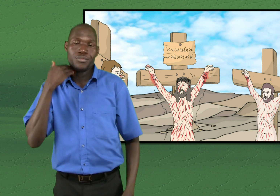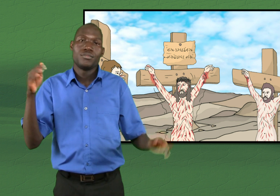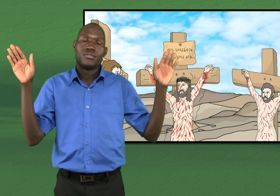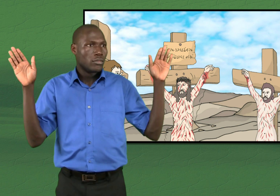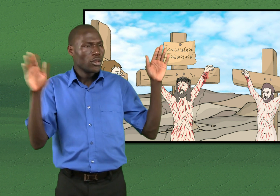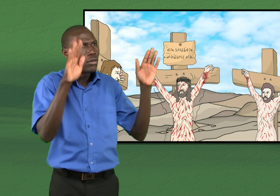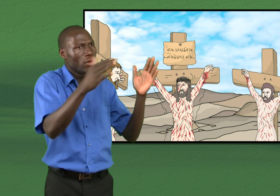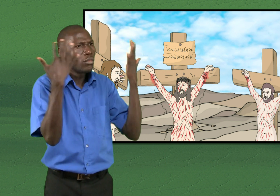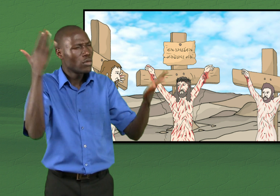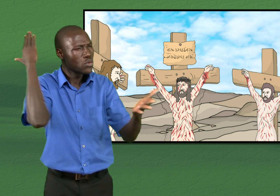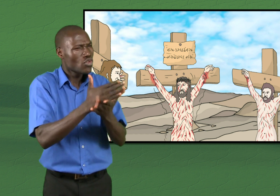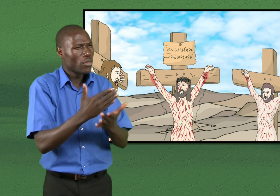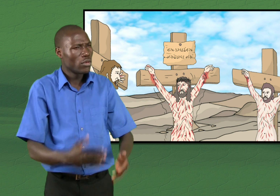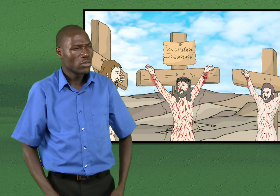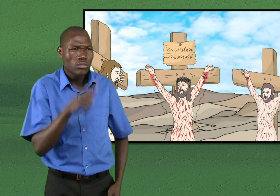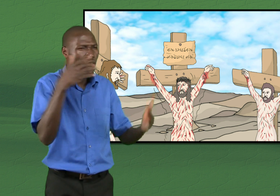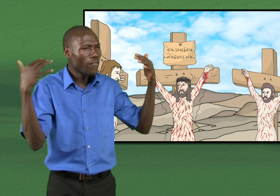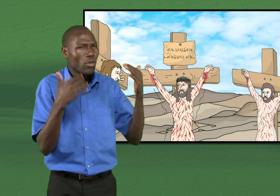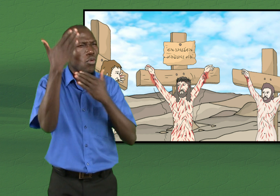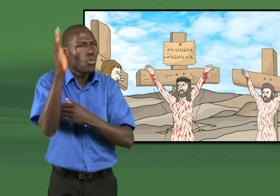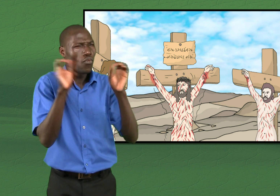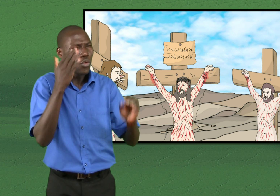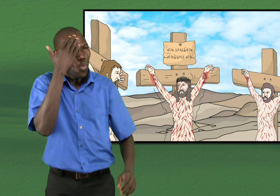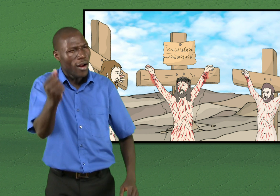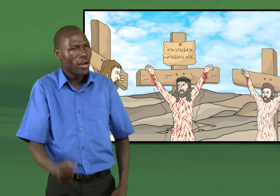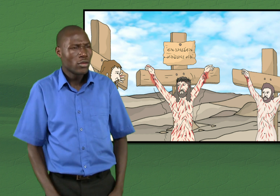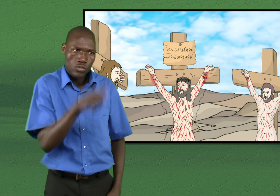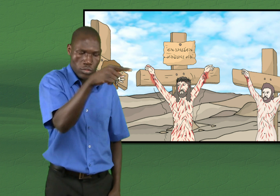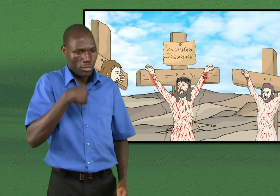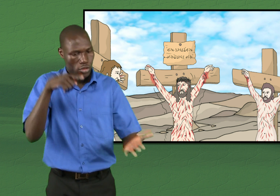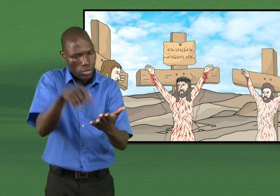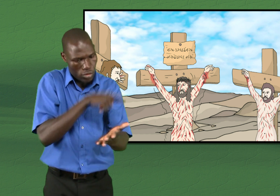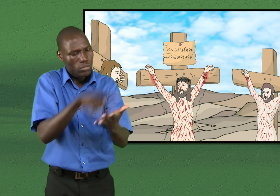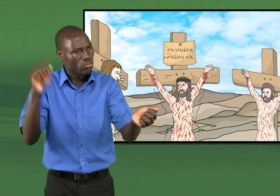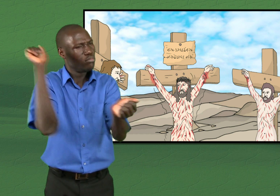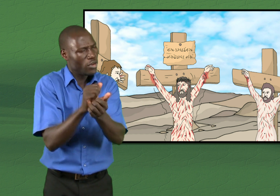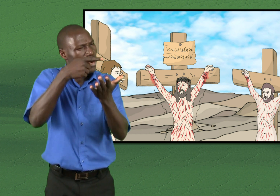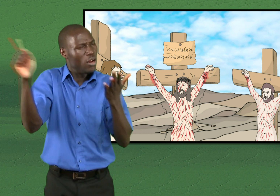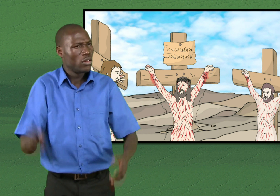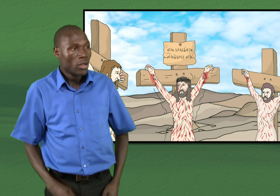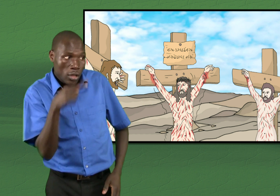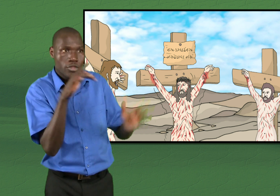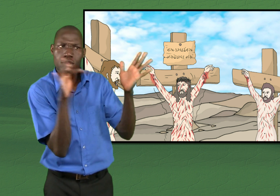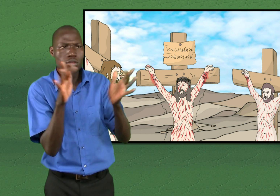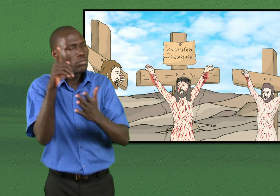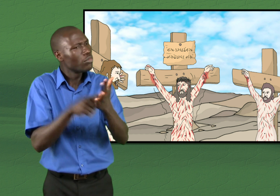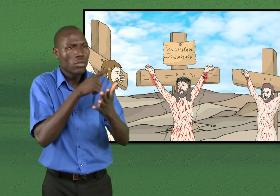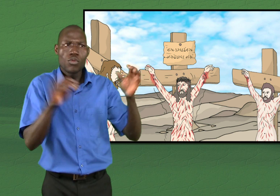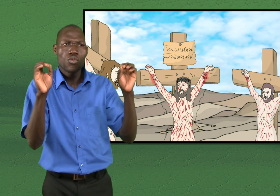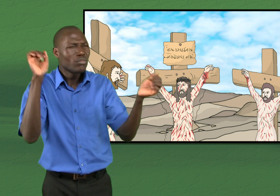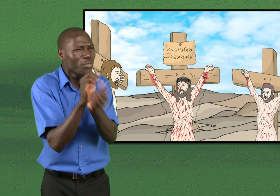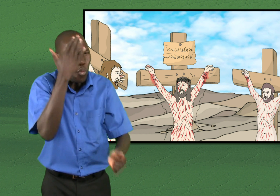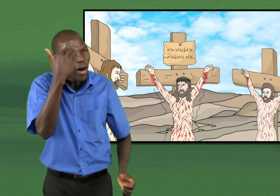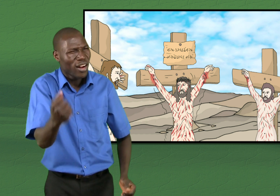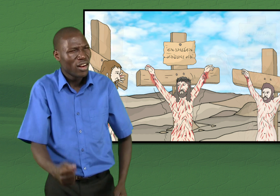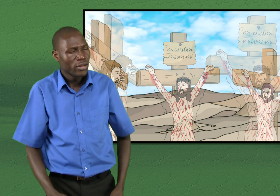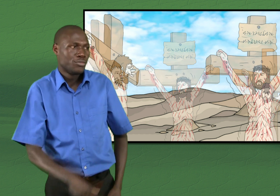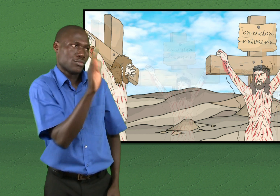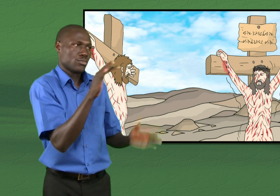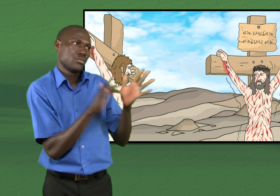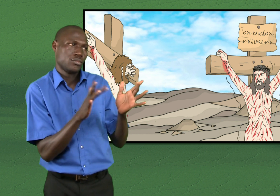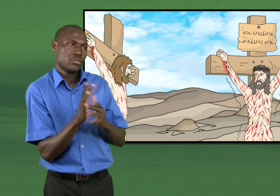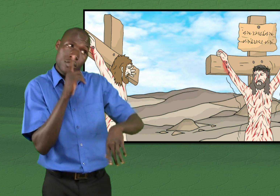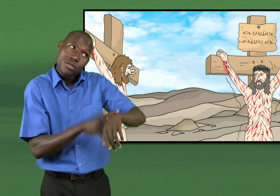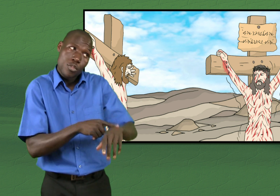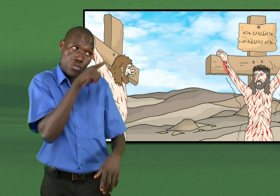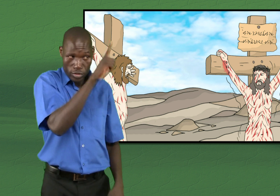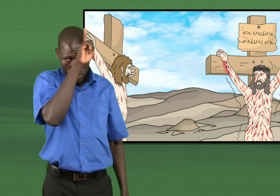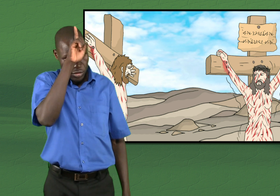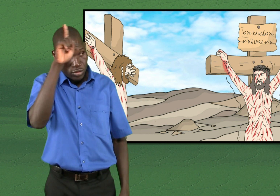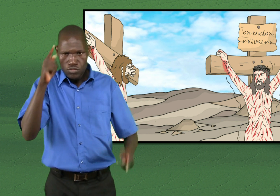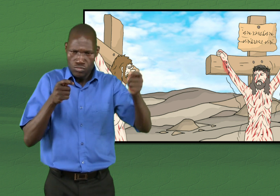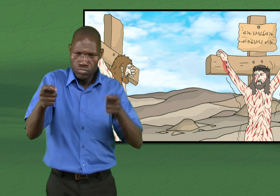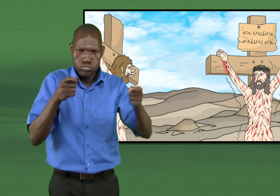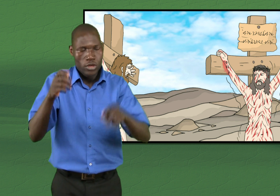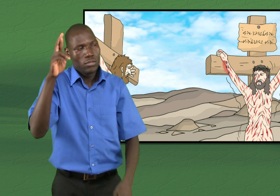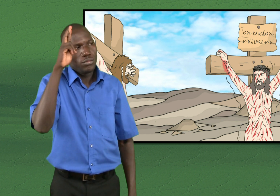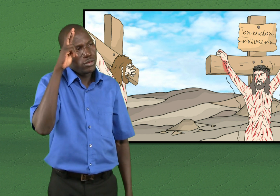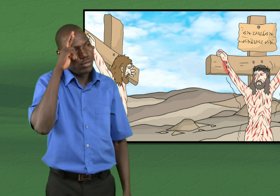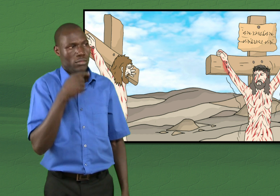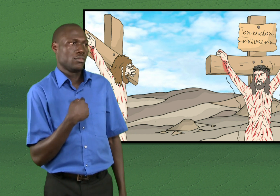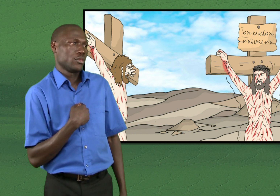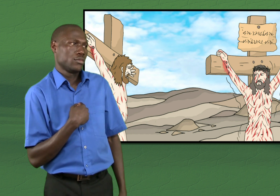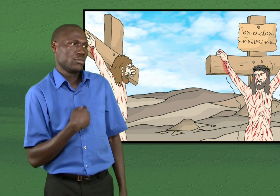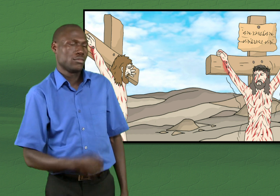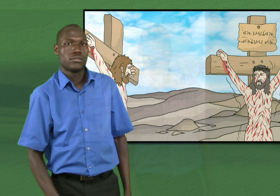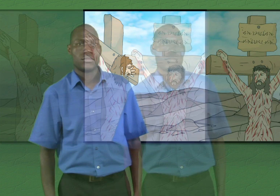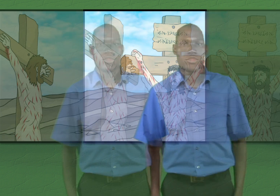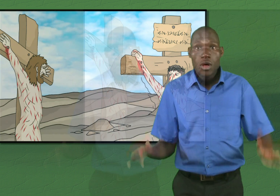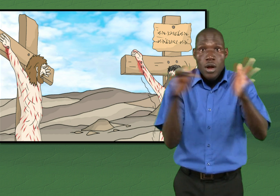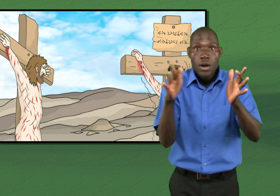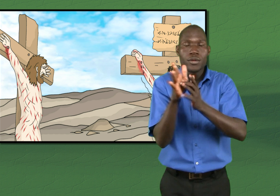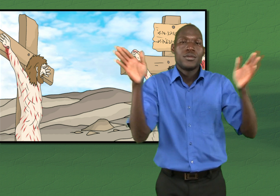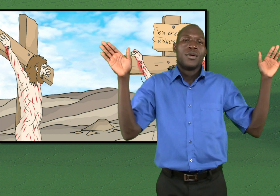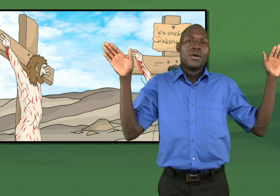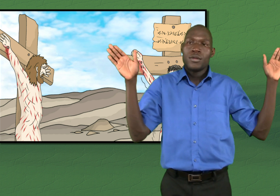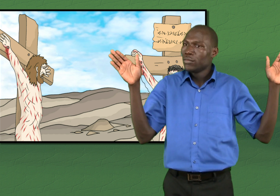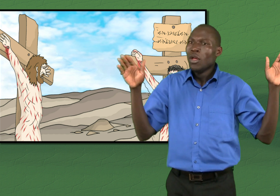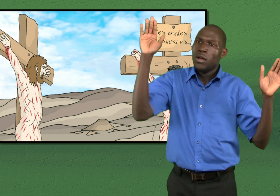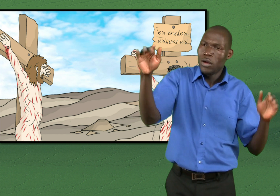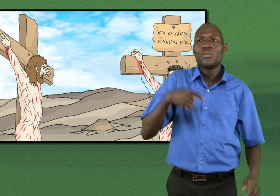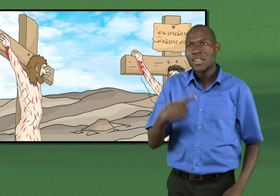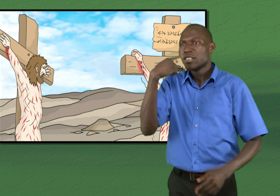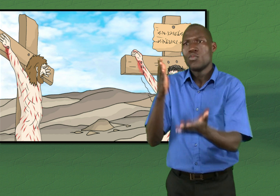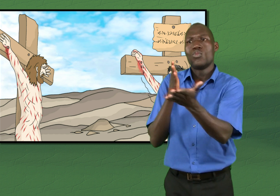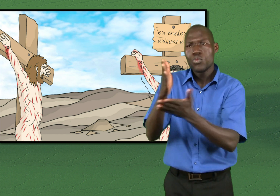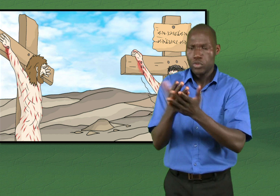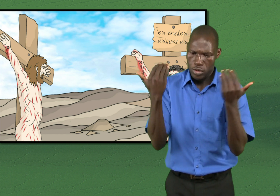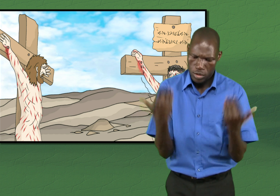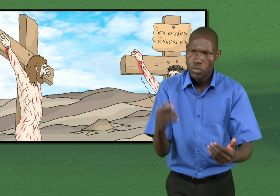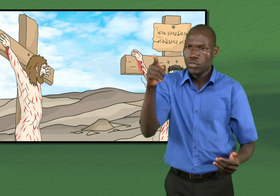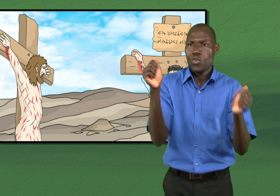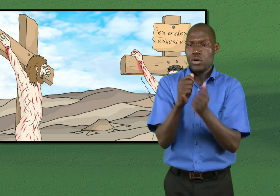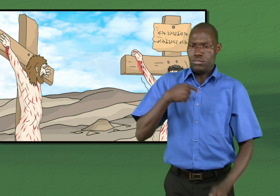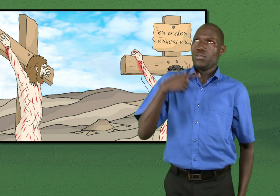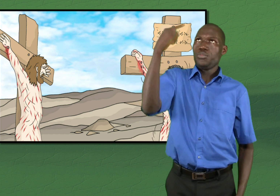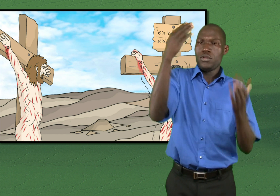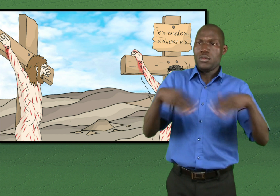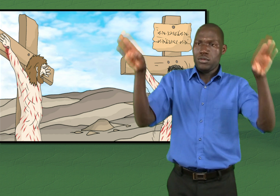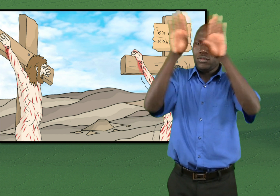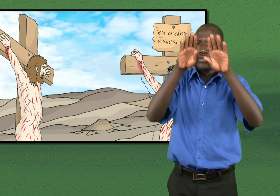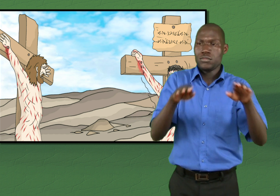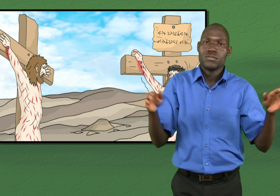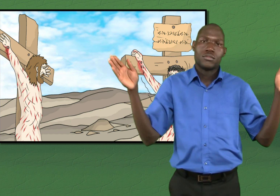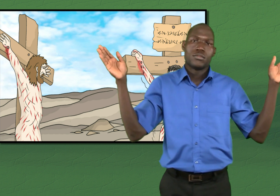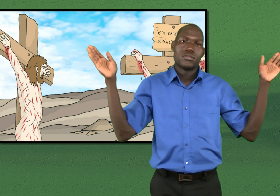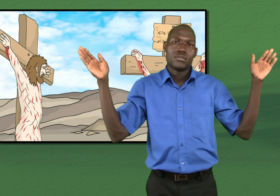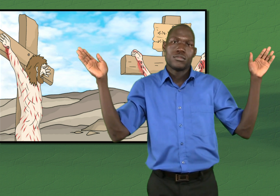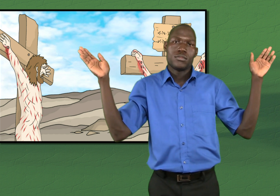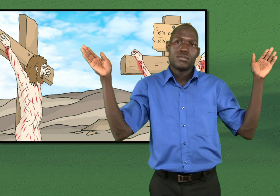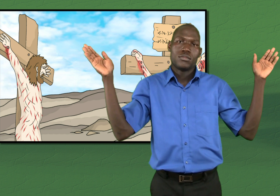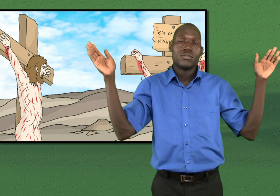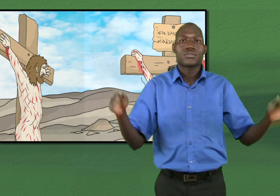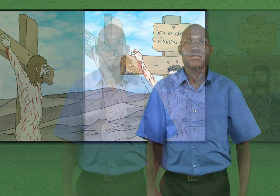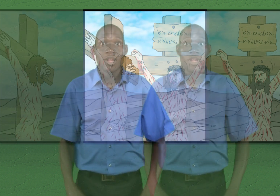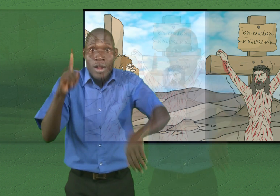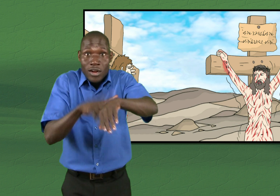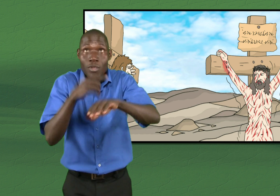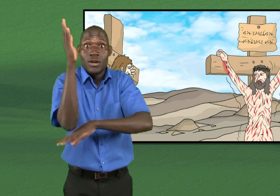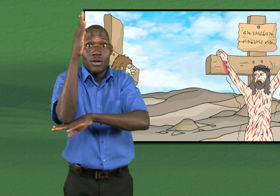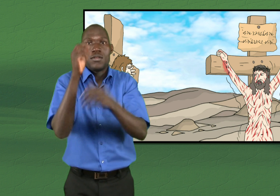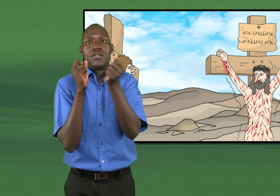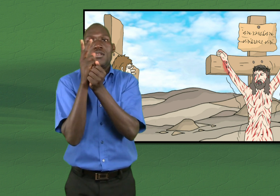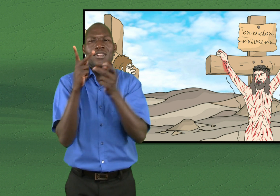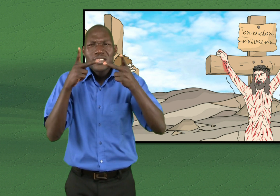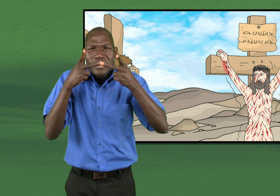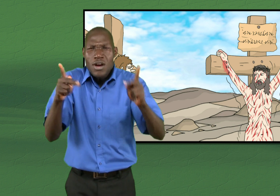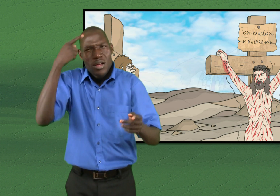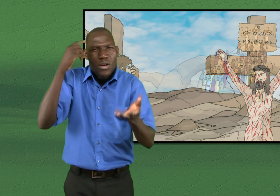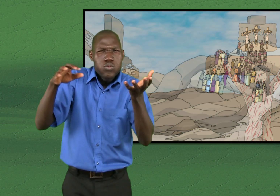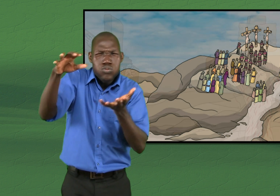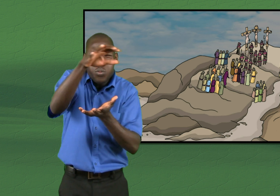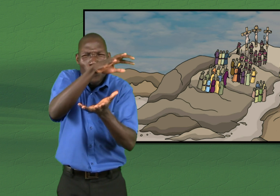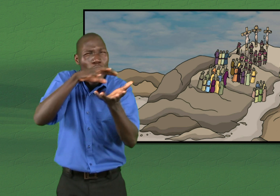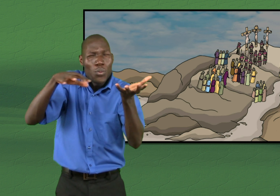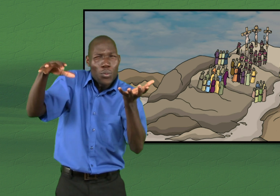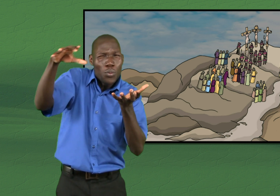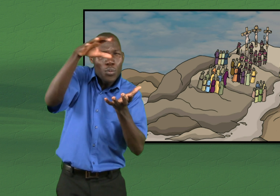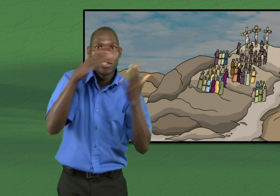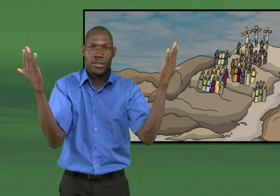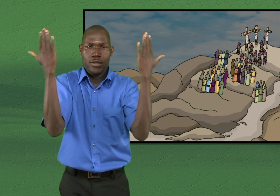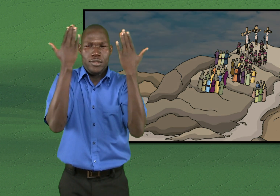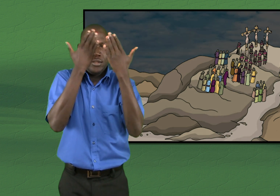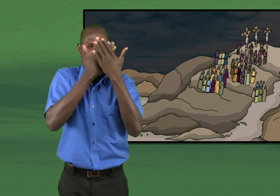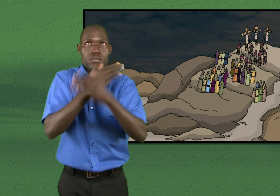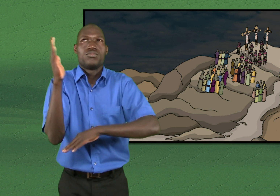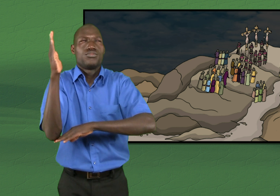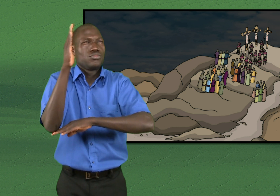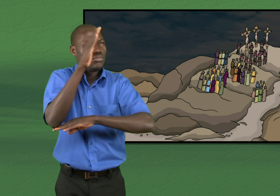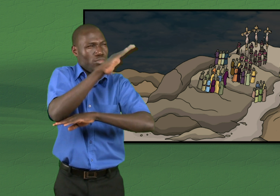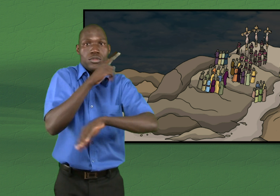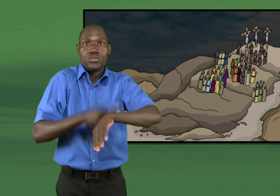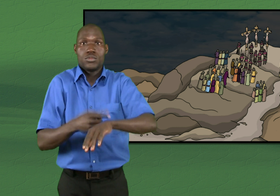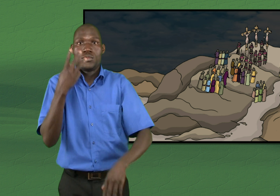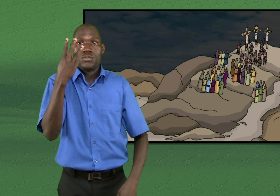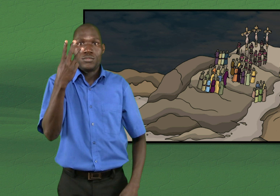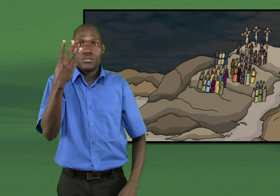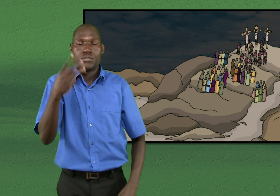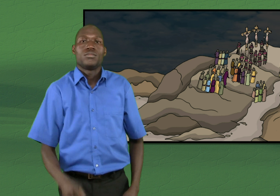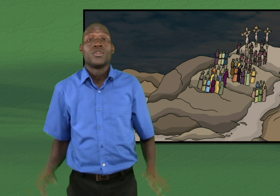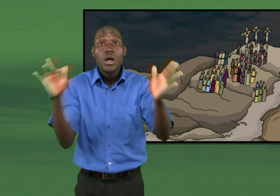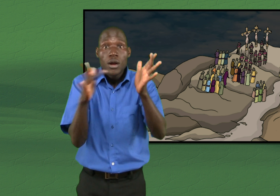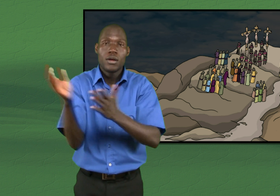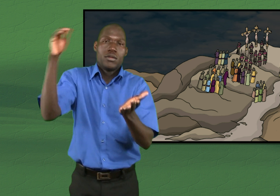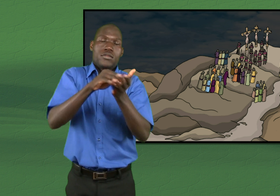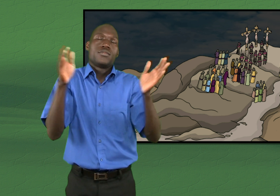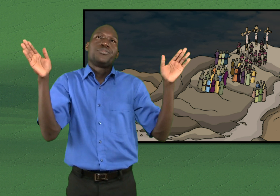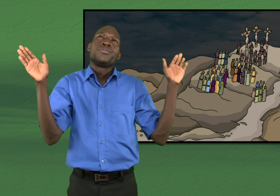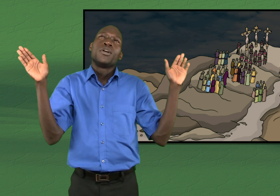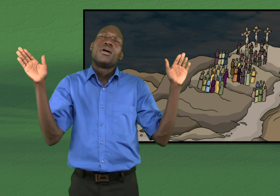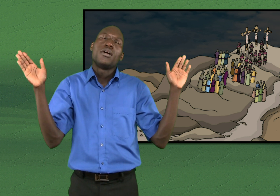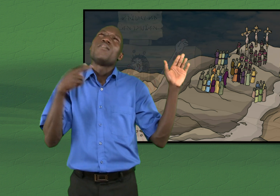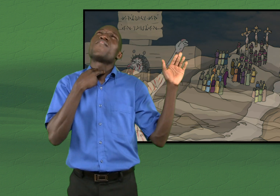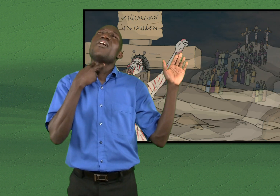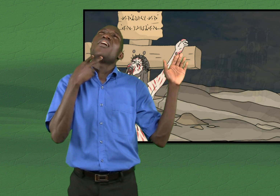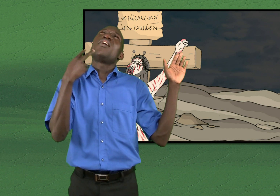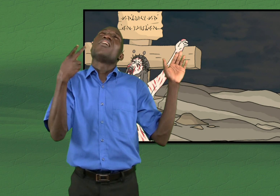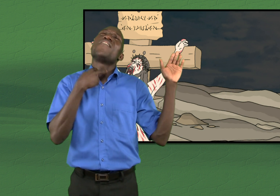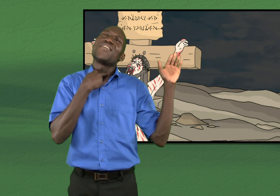For He said, ‘I am the Son of God.’” From the sixth hour until the ninth hour darkness came over all the land.